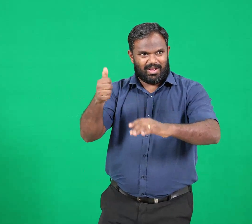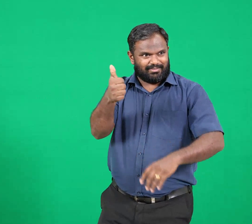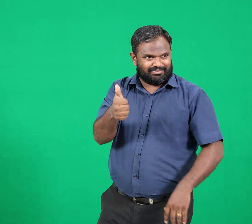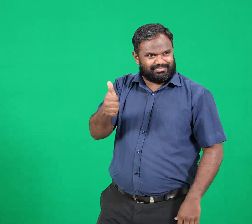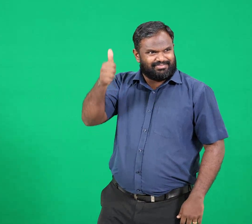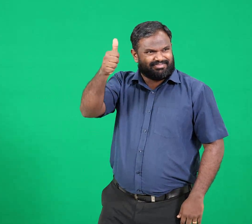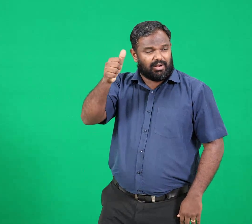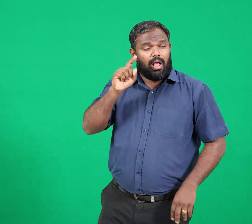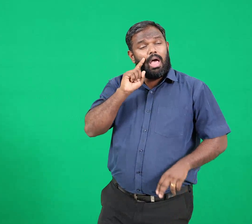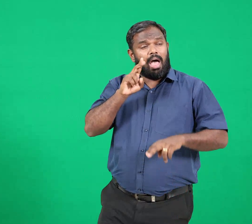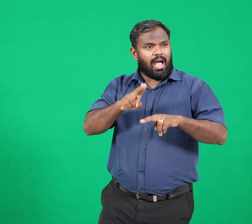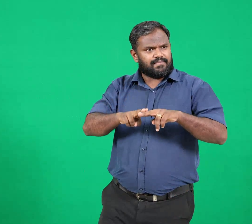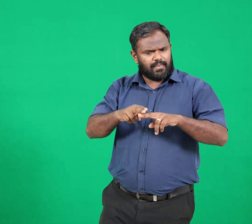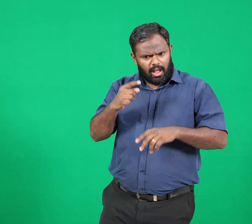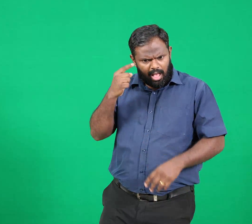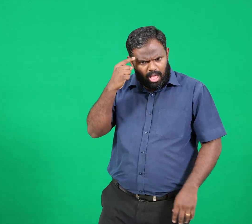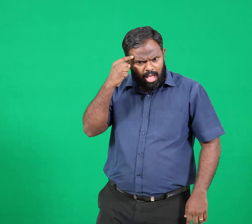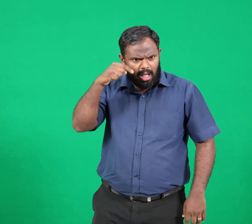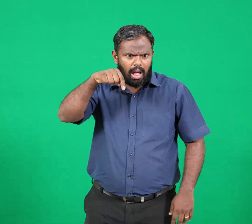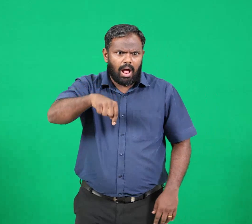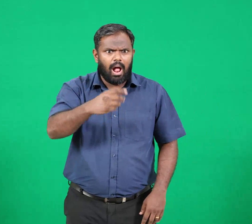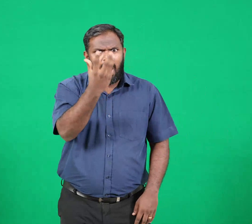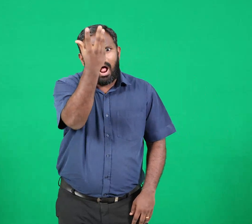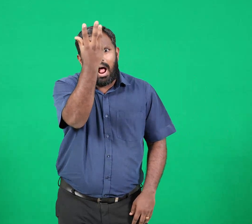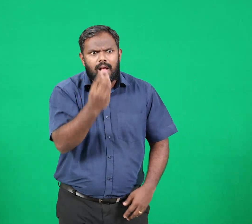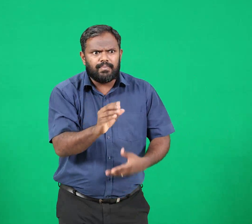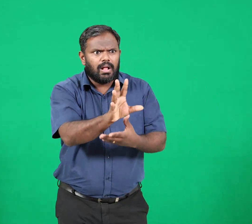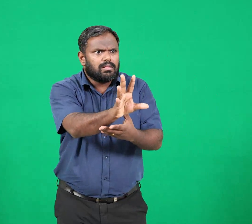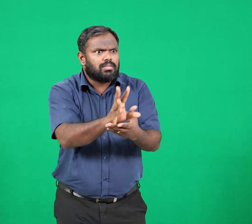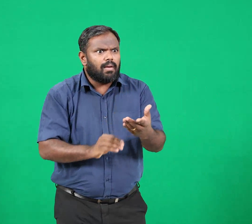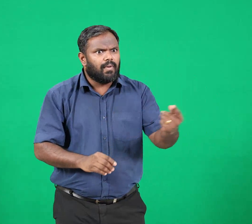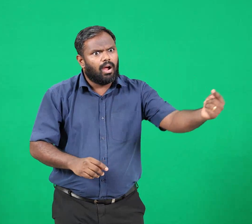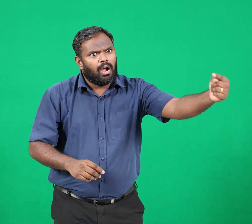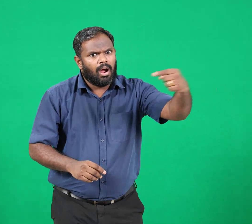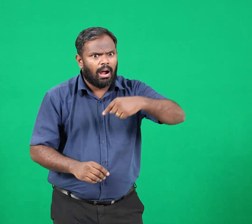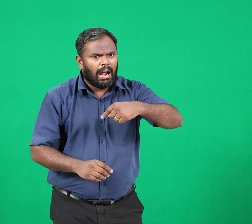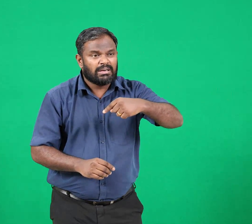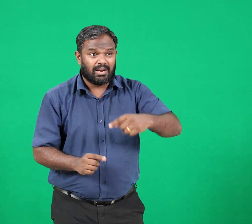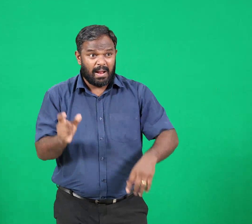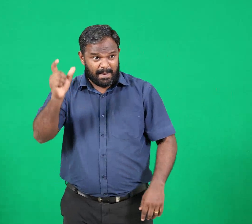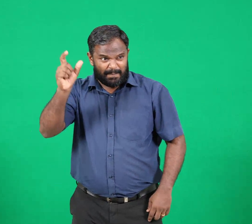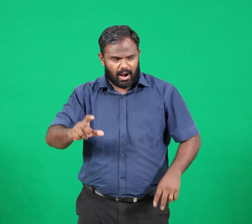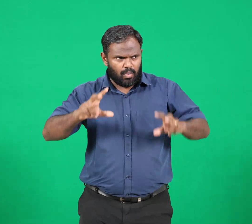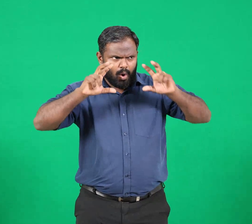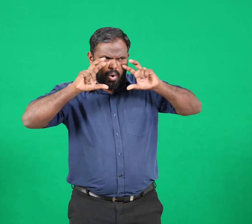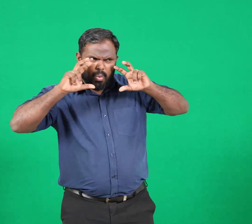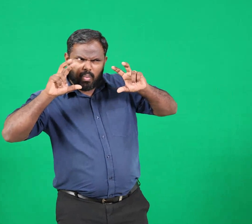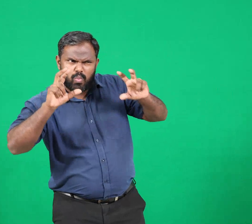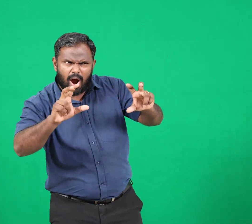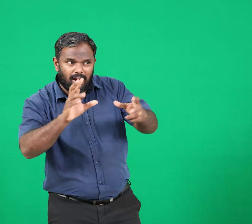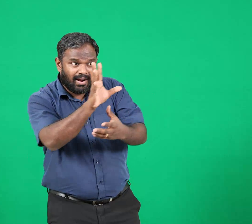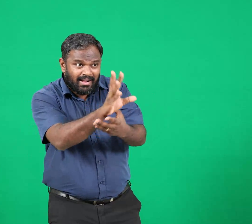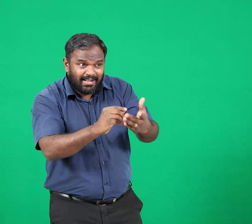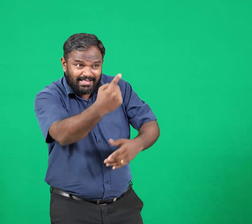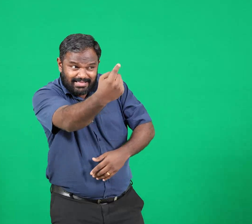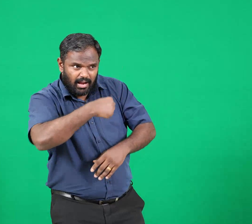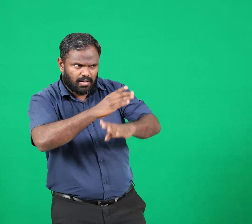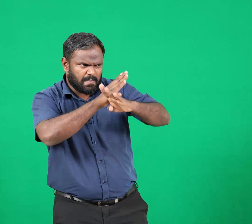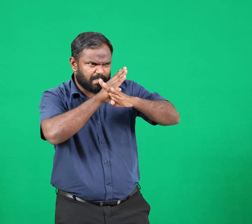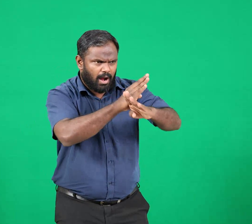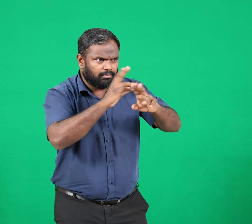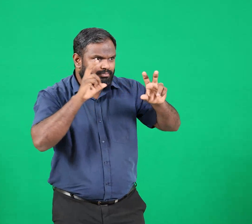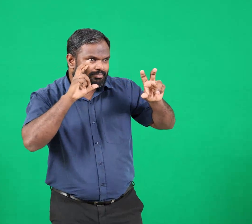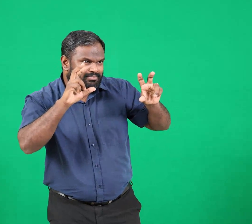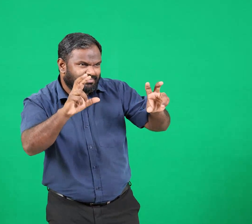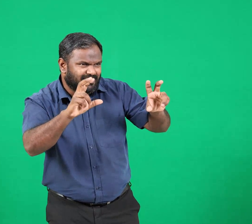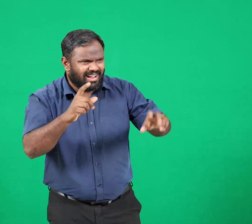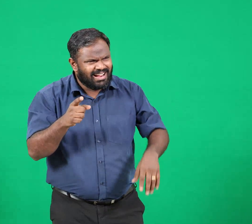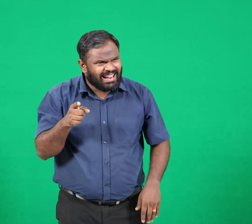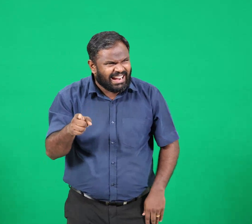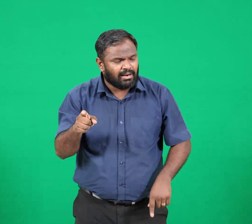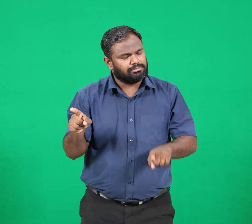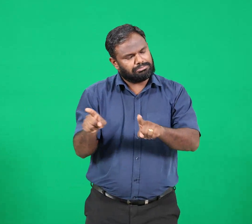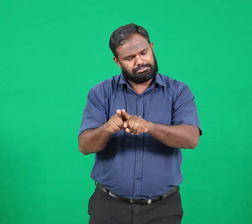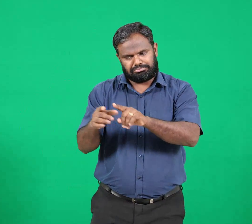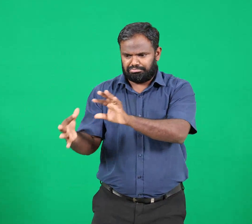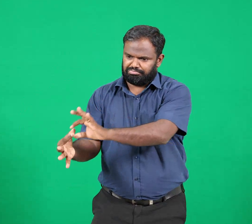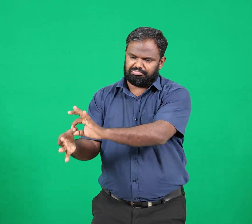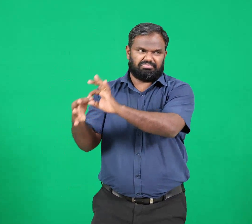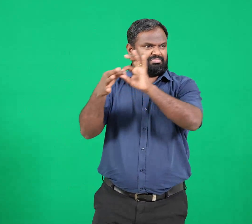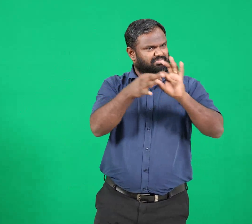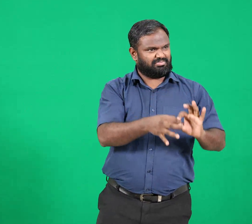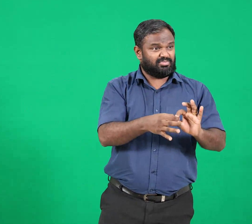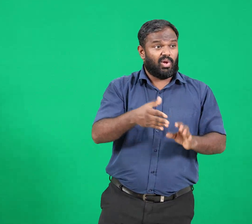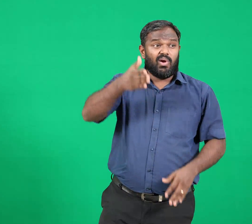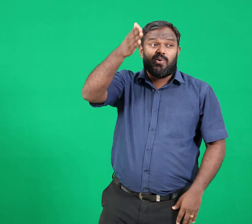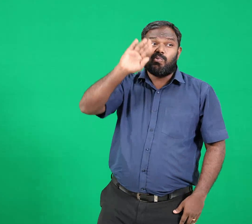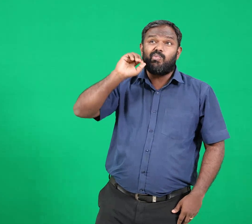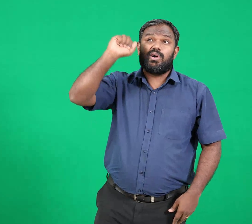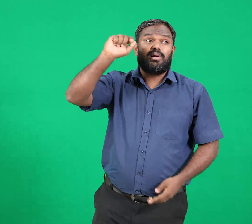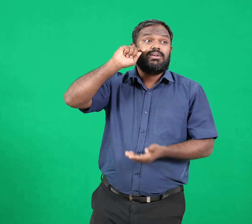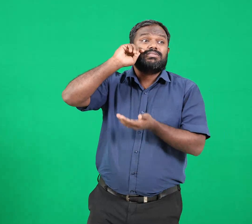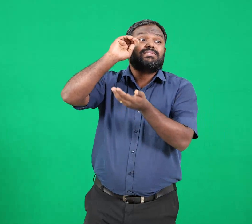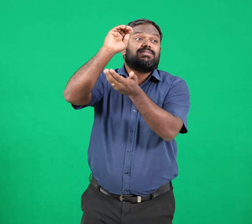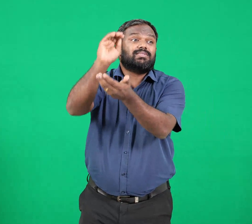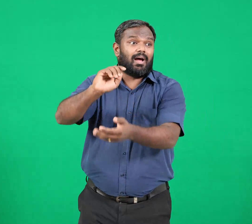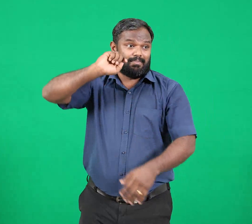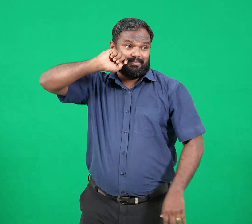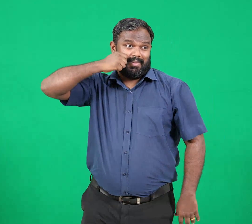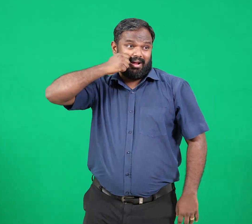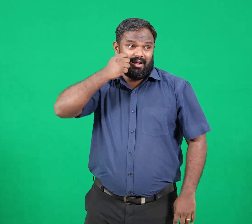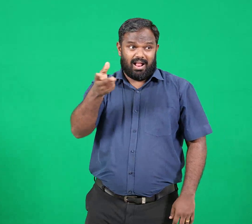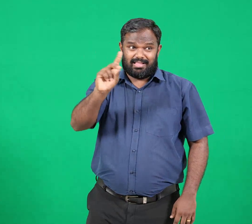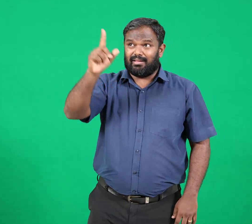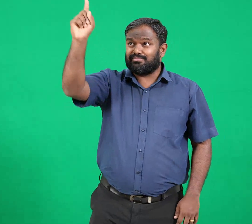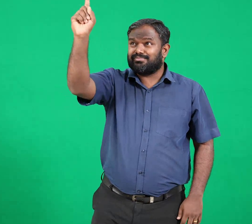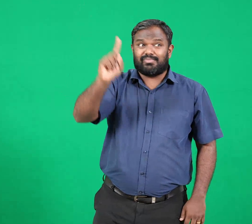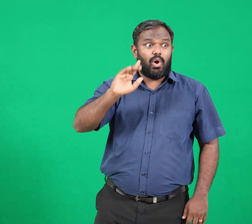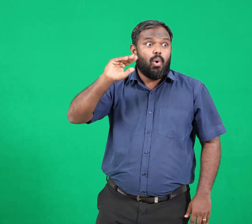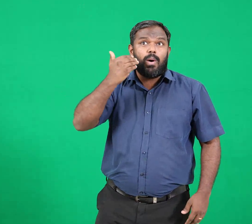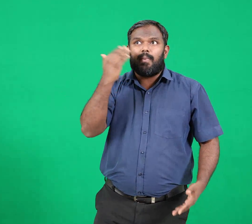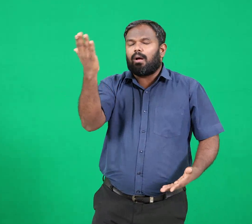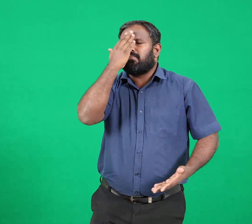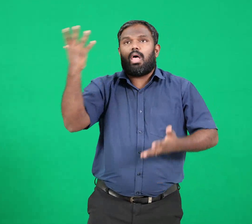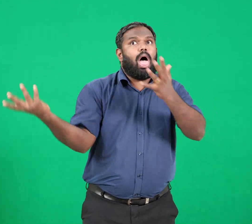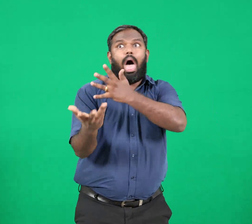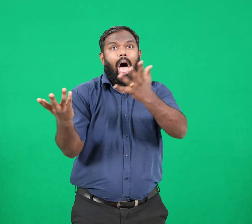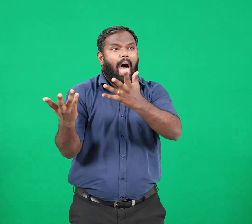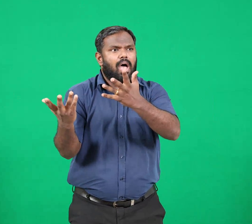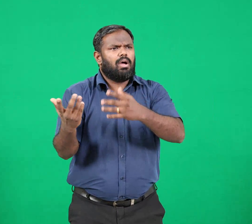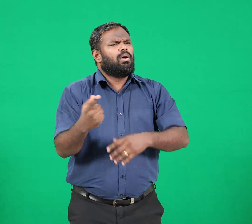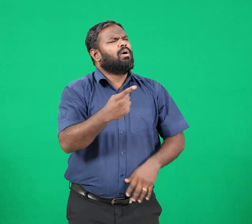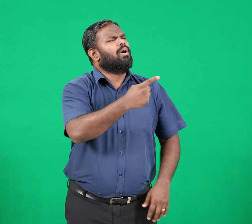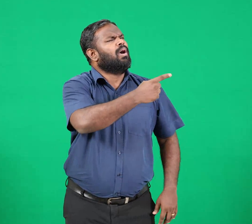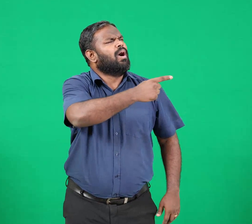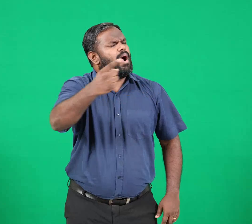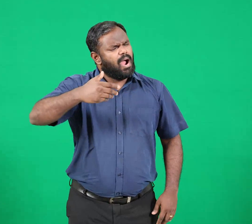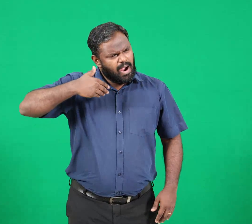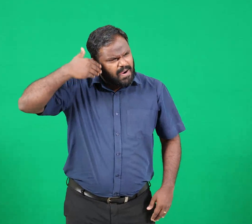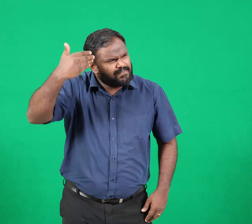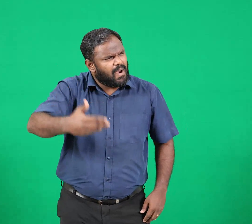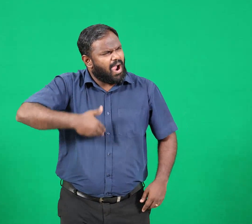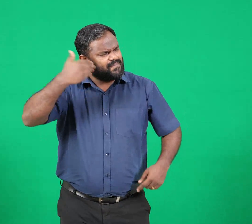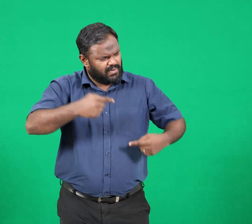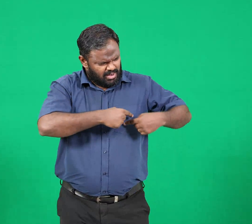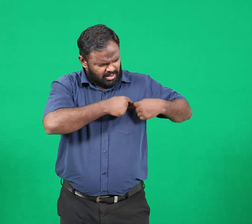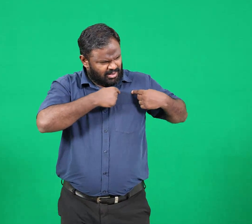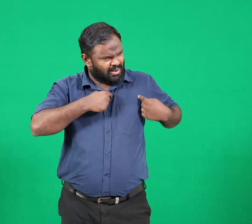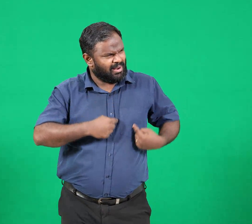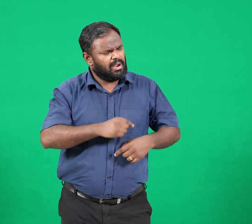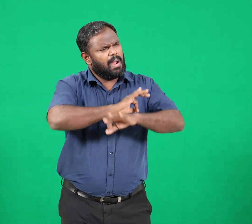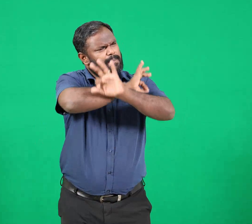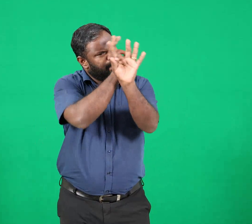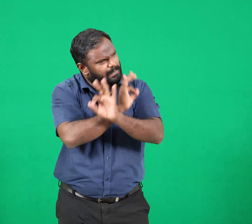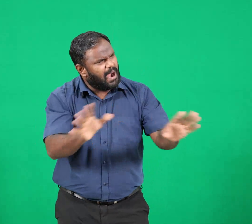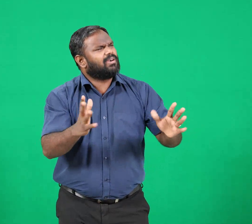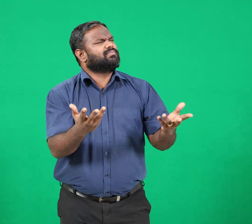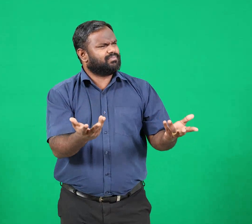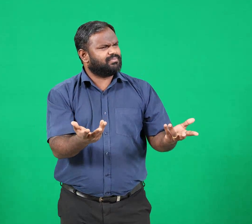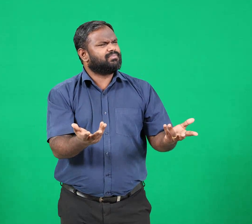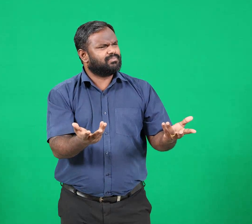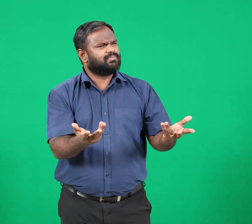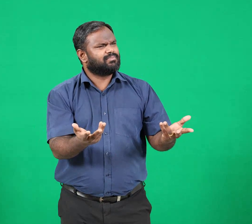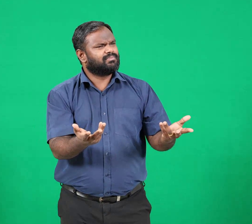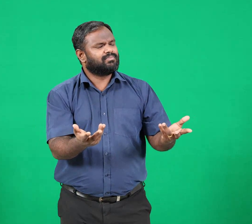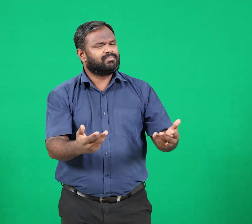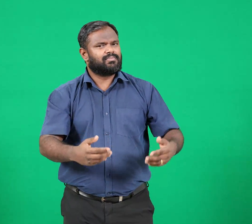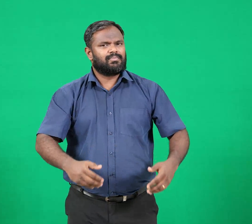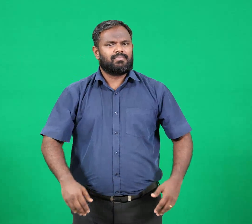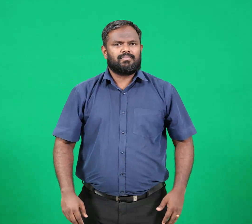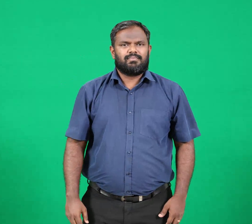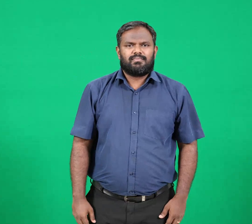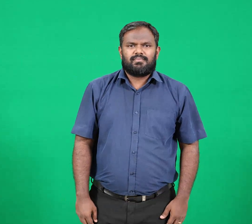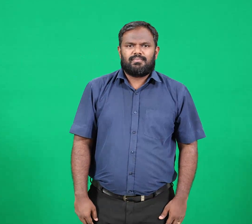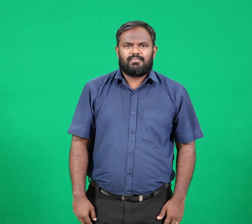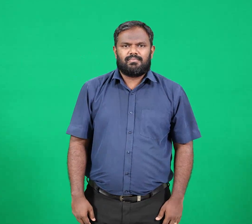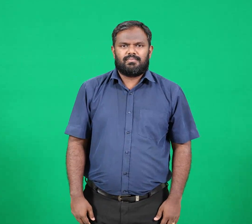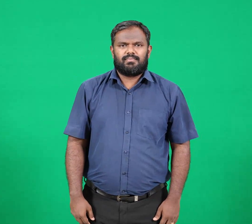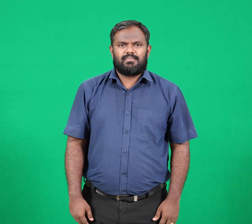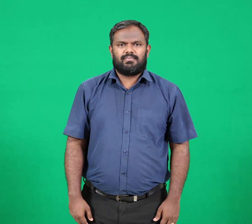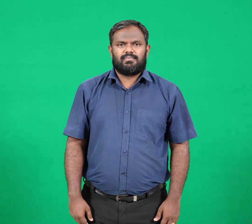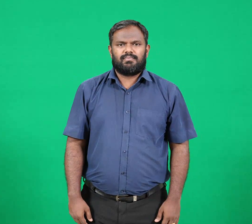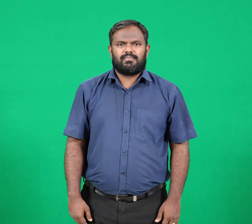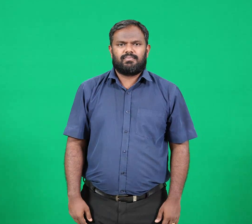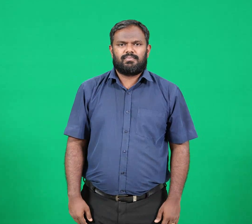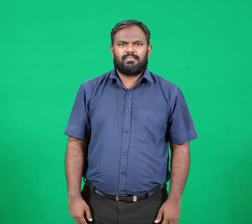For this reason, you also must be ready, because the Son of Man will come at an hour you do not expect. Who then is the faithful and wise servant, whom the master has put in charge of his household, to give the others their food at the proper time?